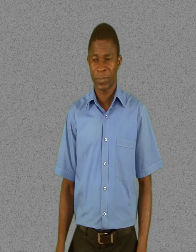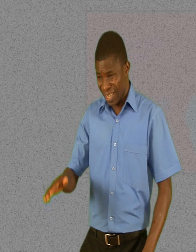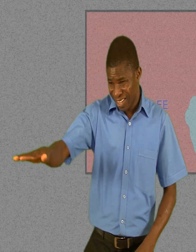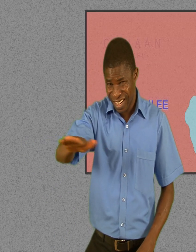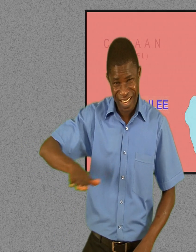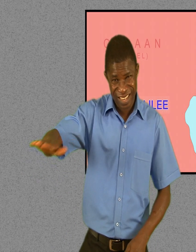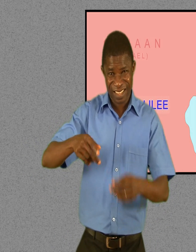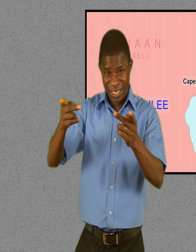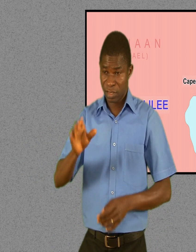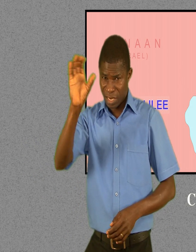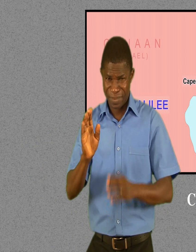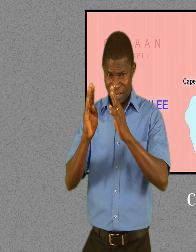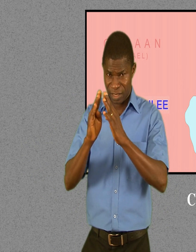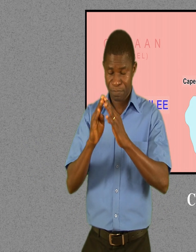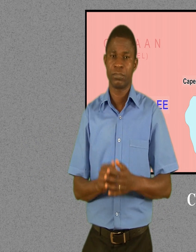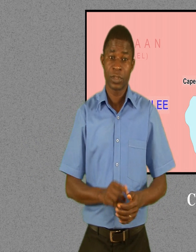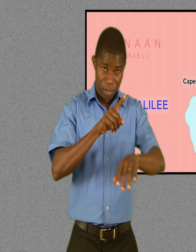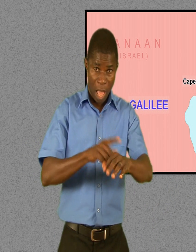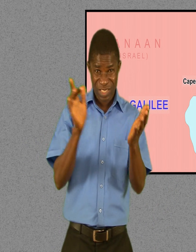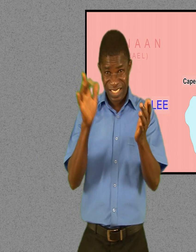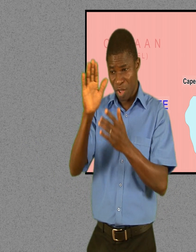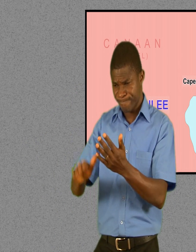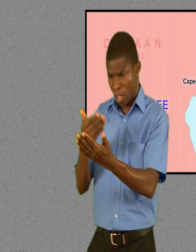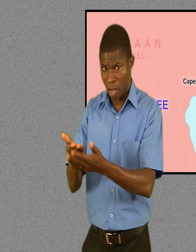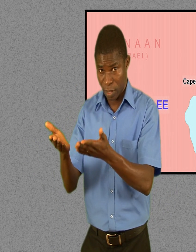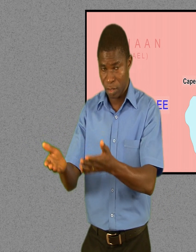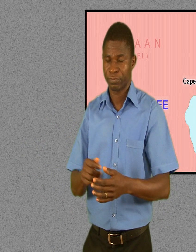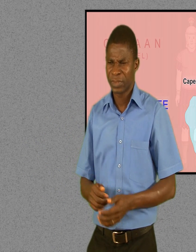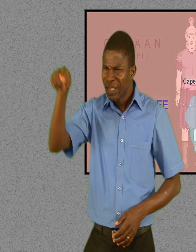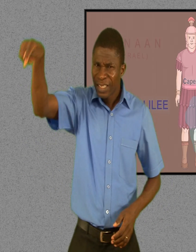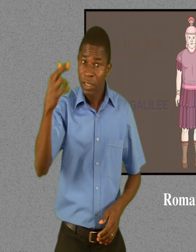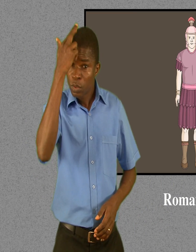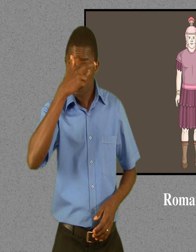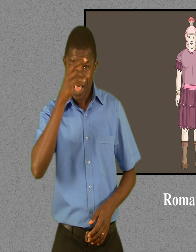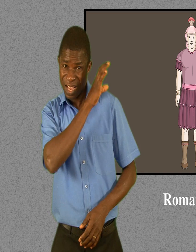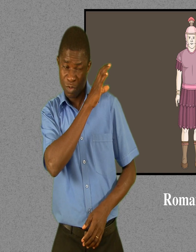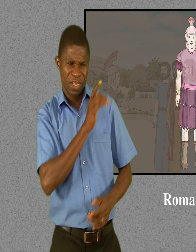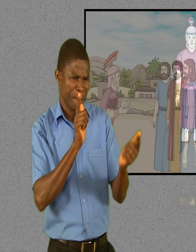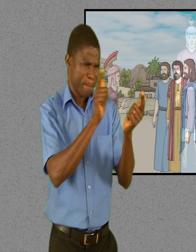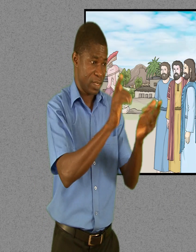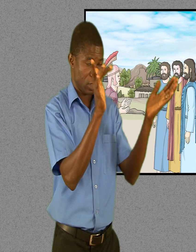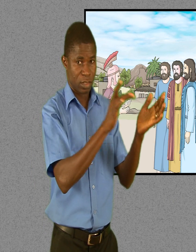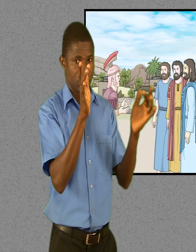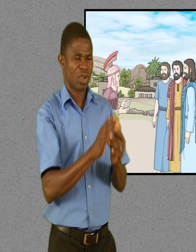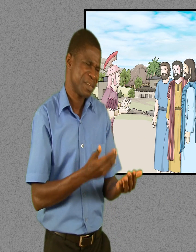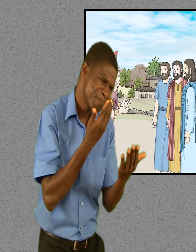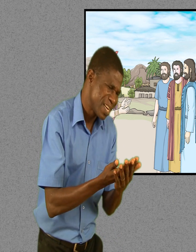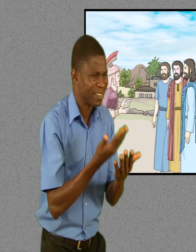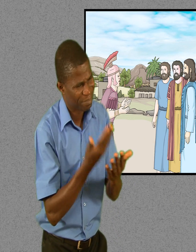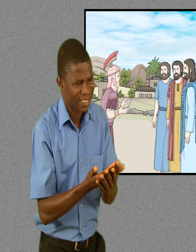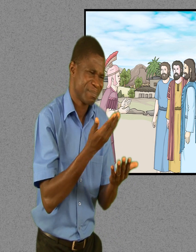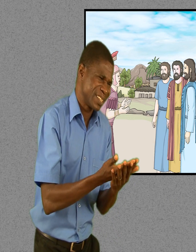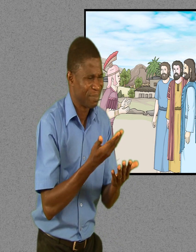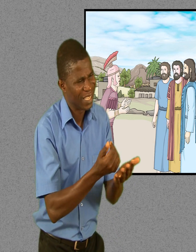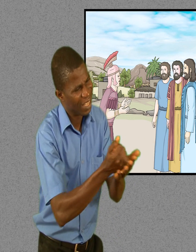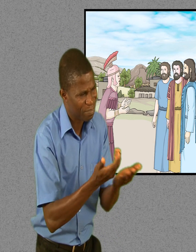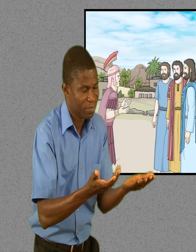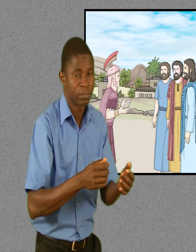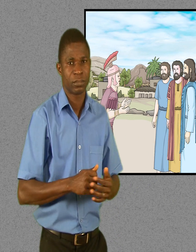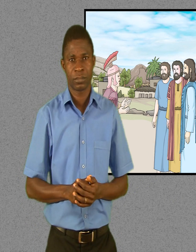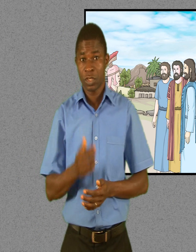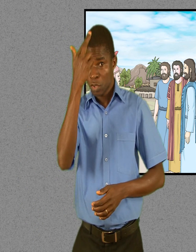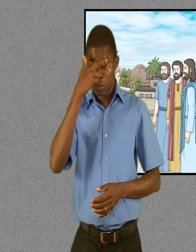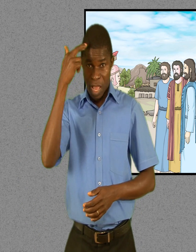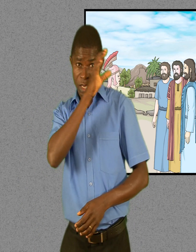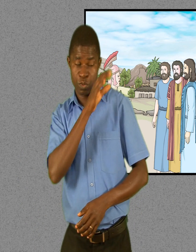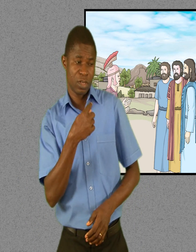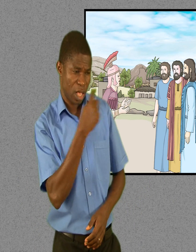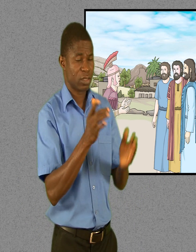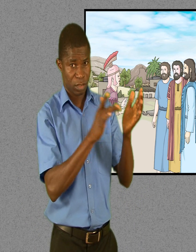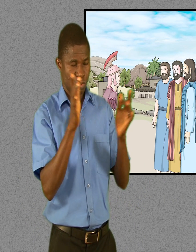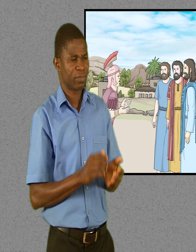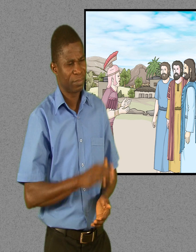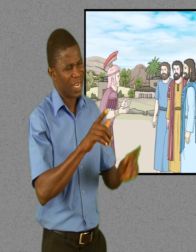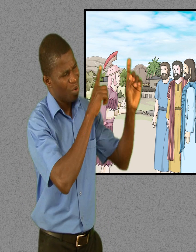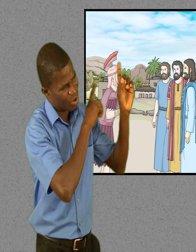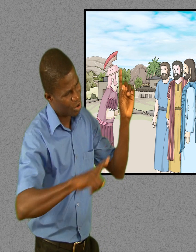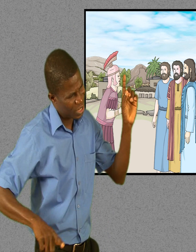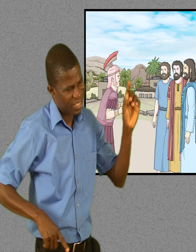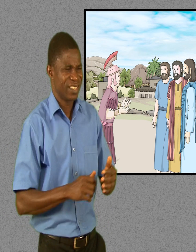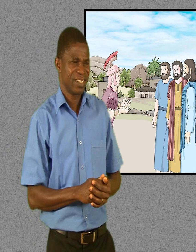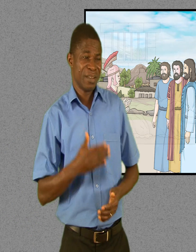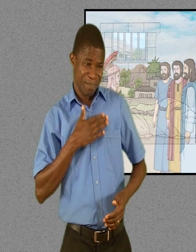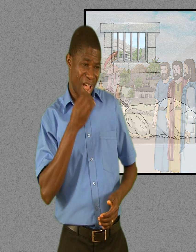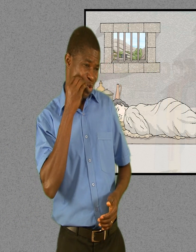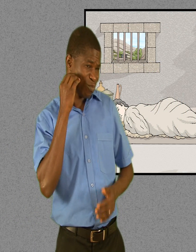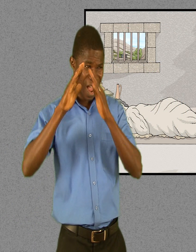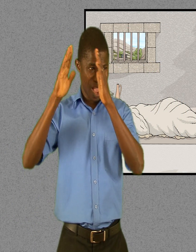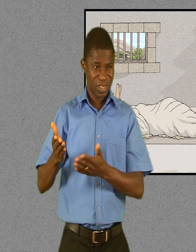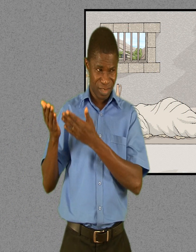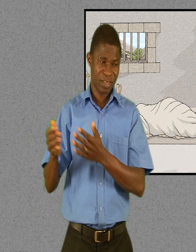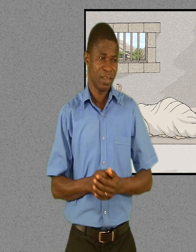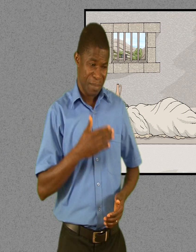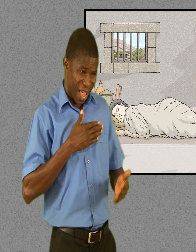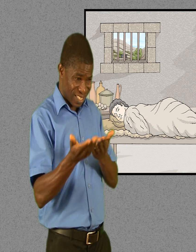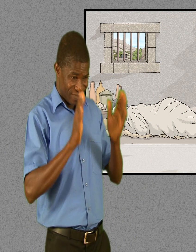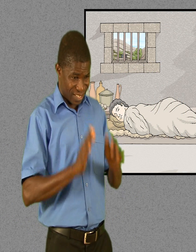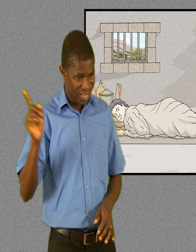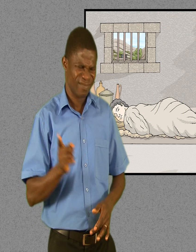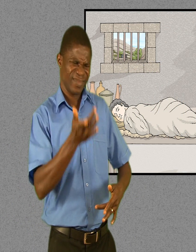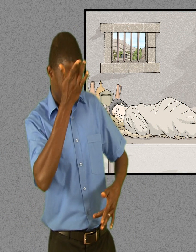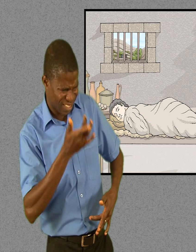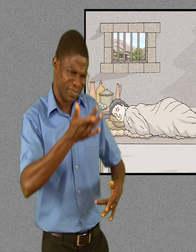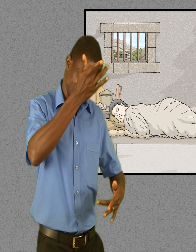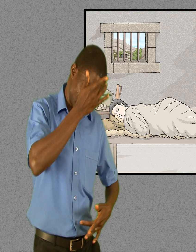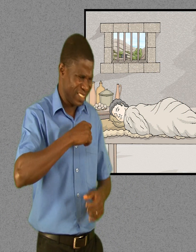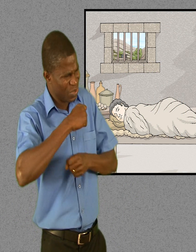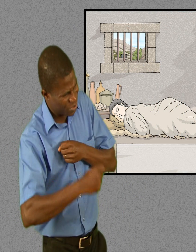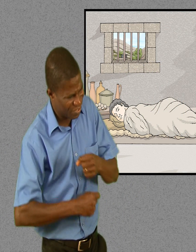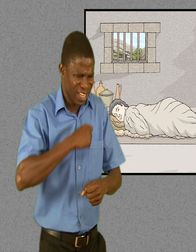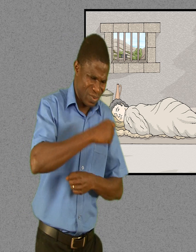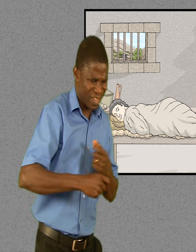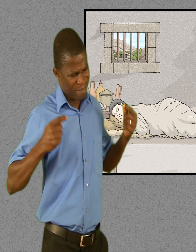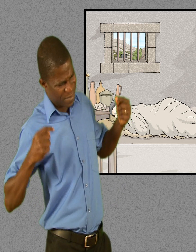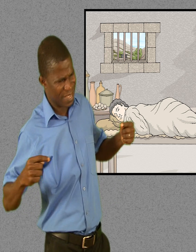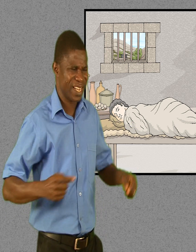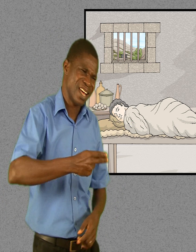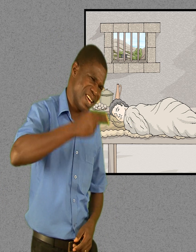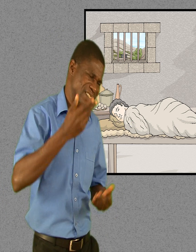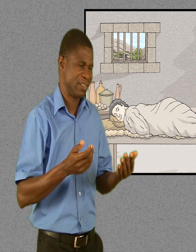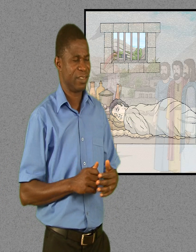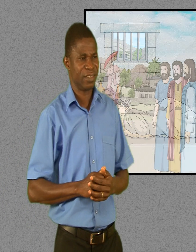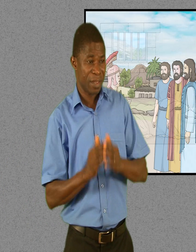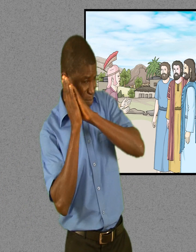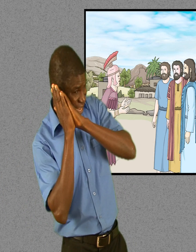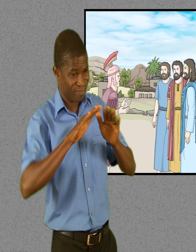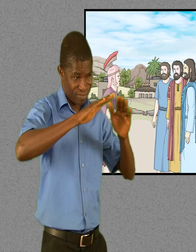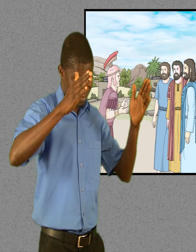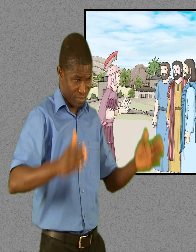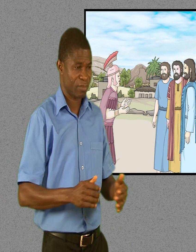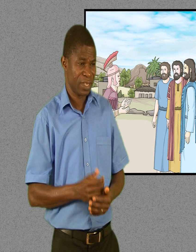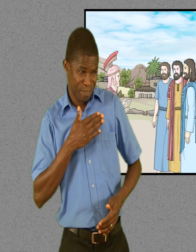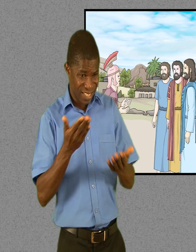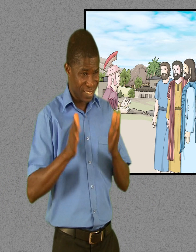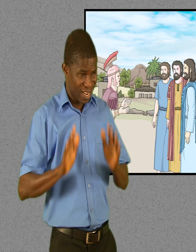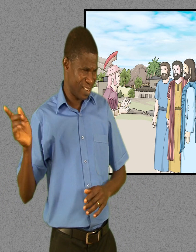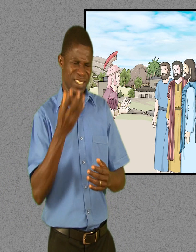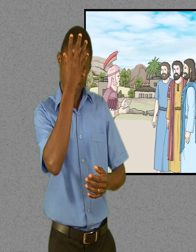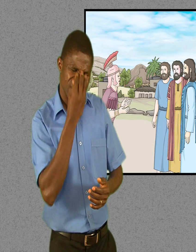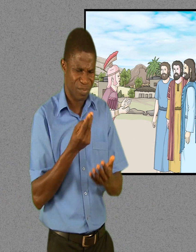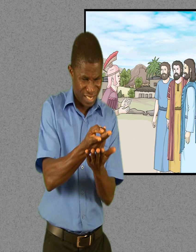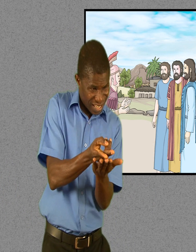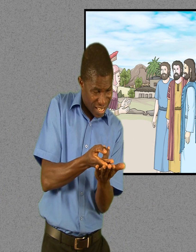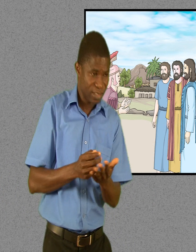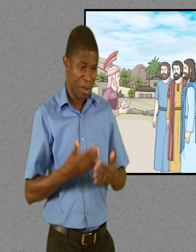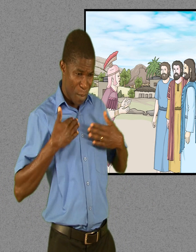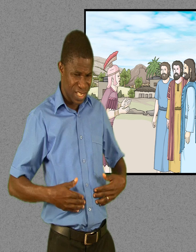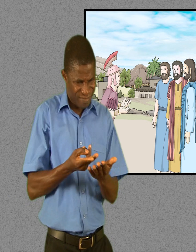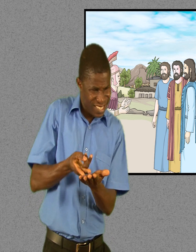When Jesus had entered Capernaum, a centurion came and pleaded with Him, “Lord, my servant lies at home, paralyzed and in terrible agony.”